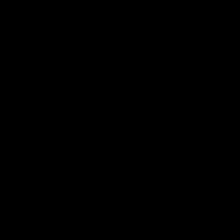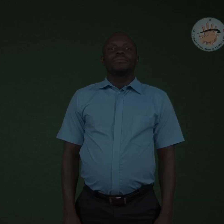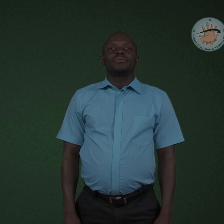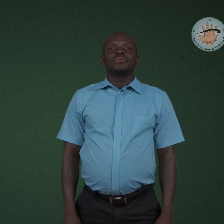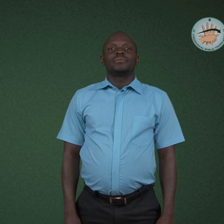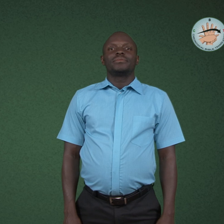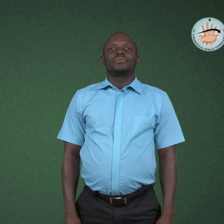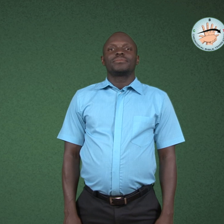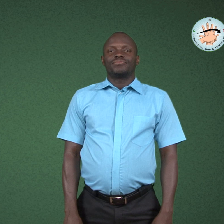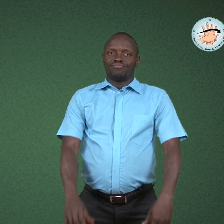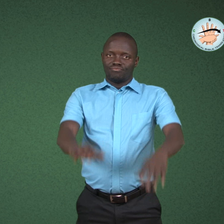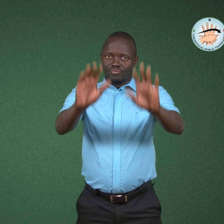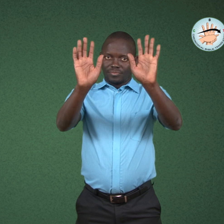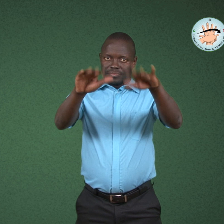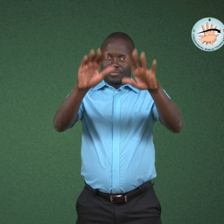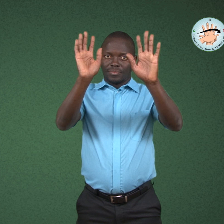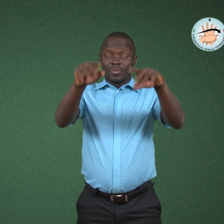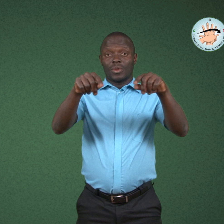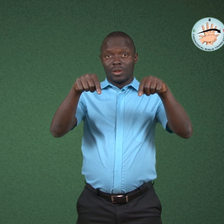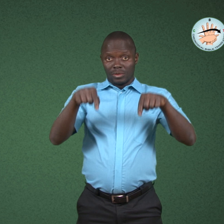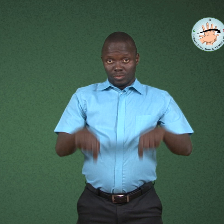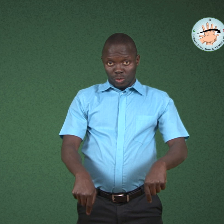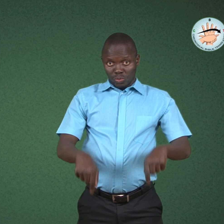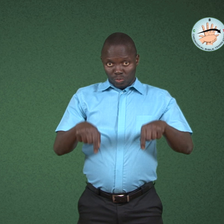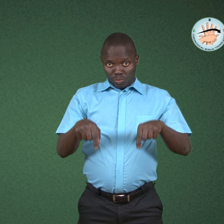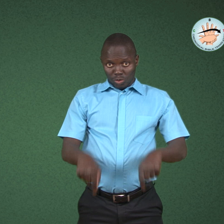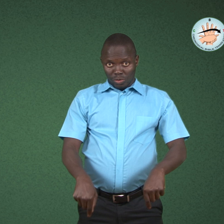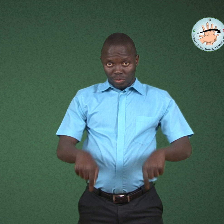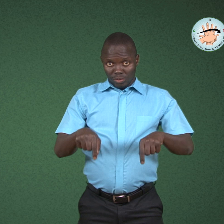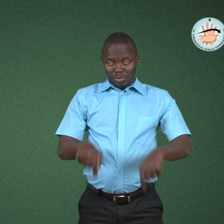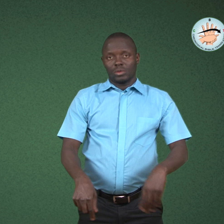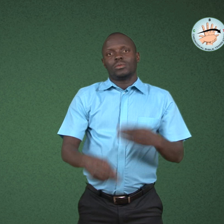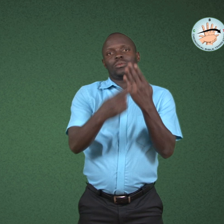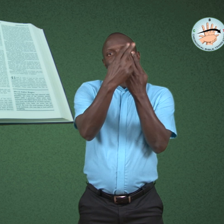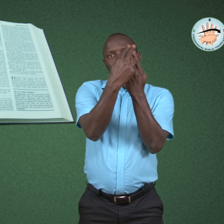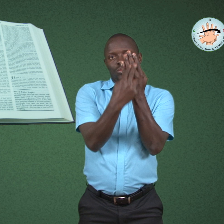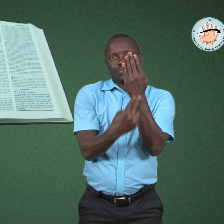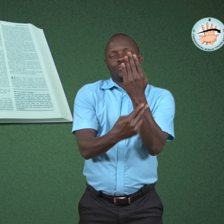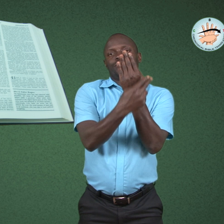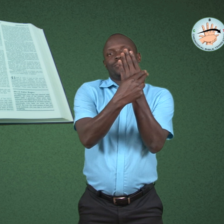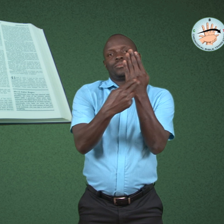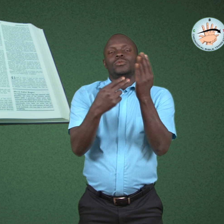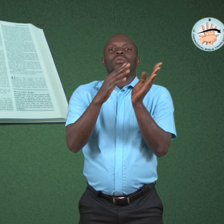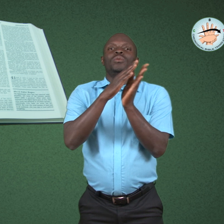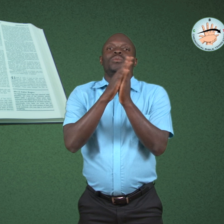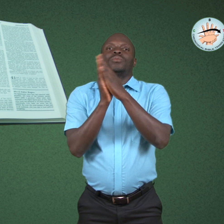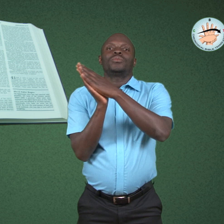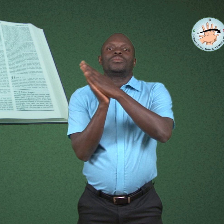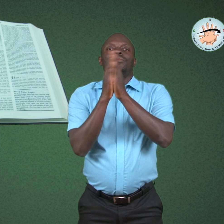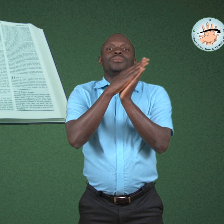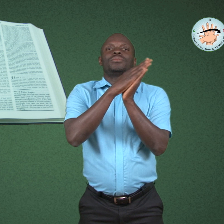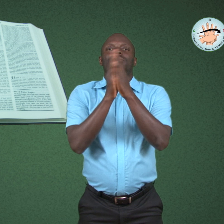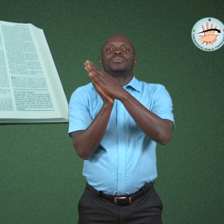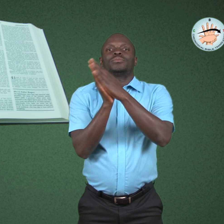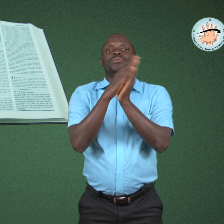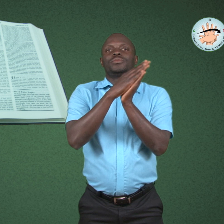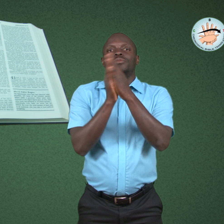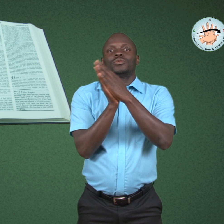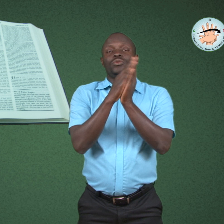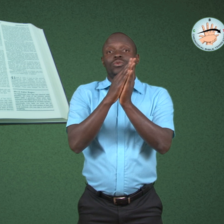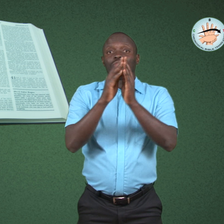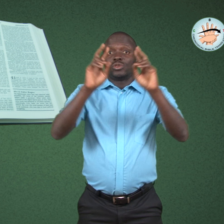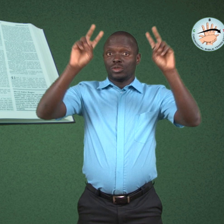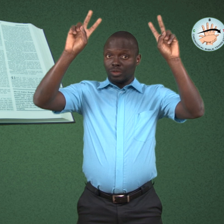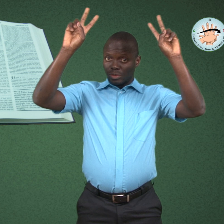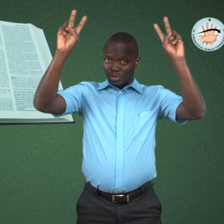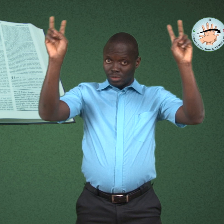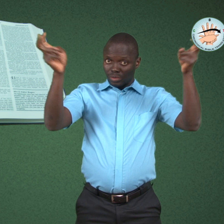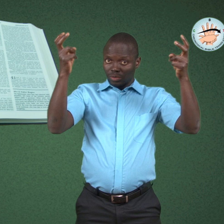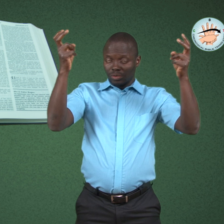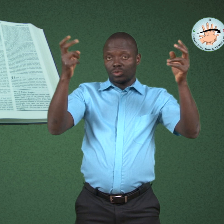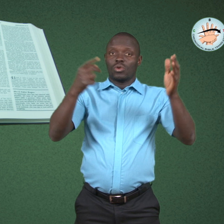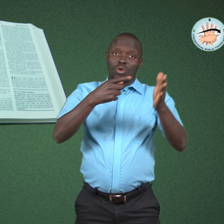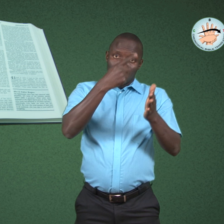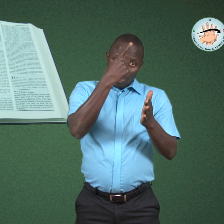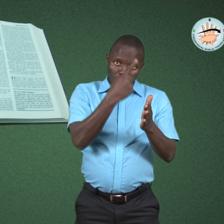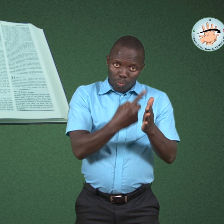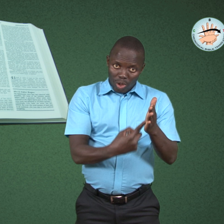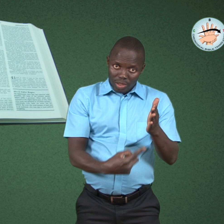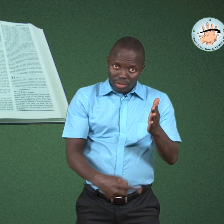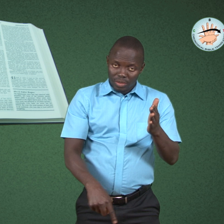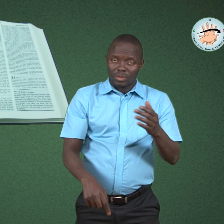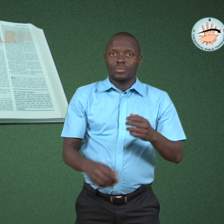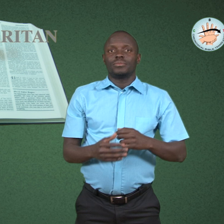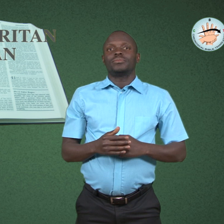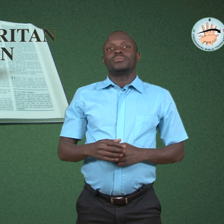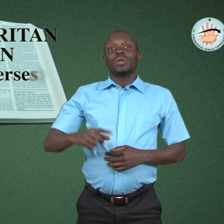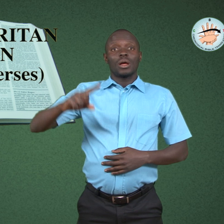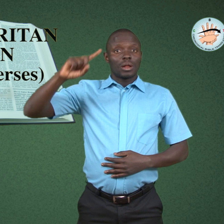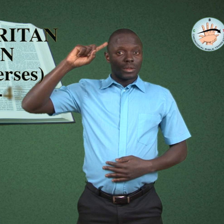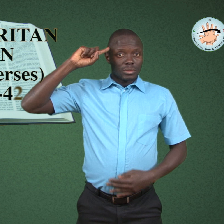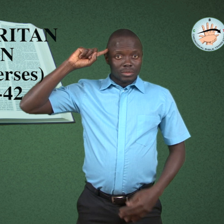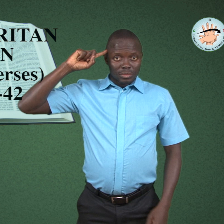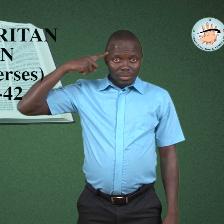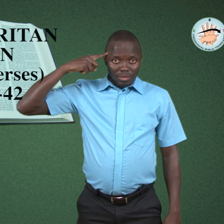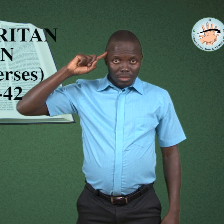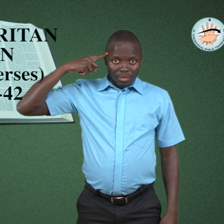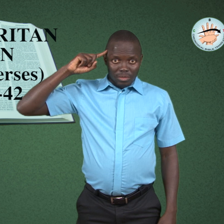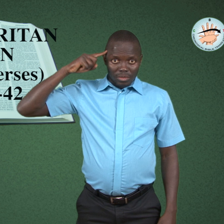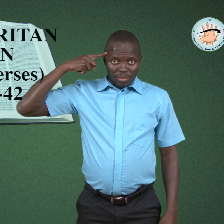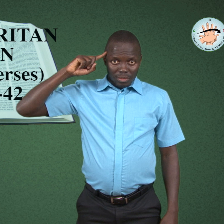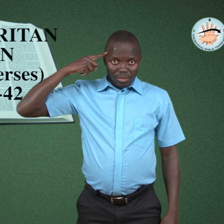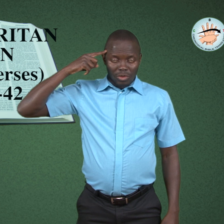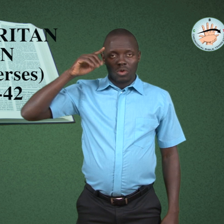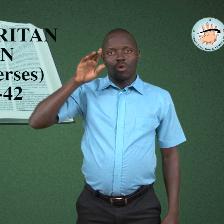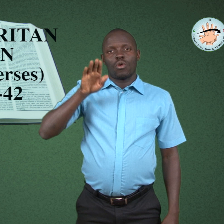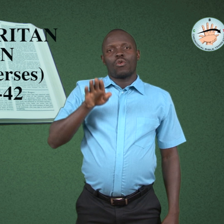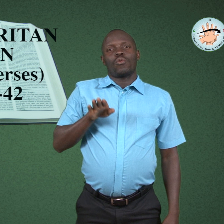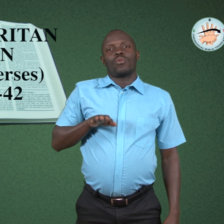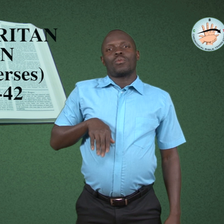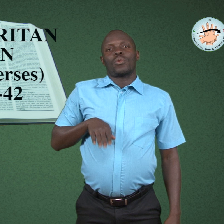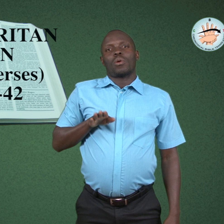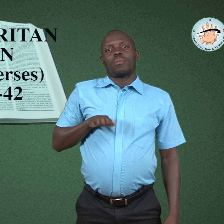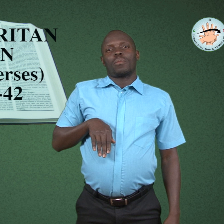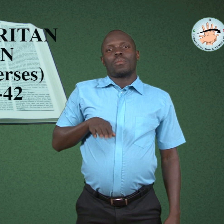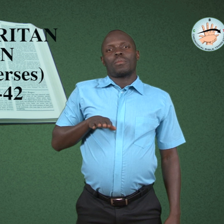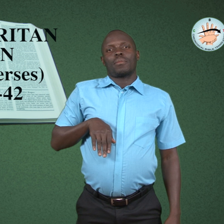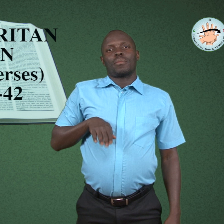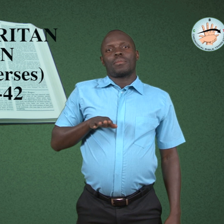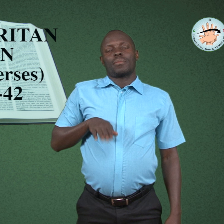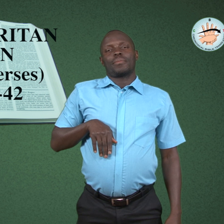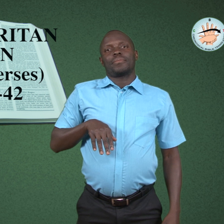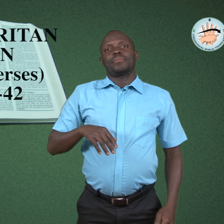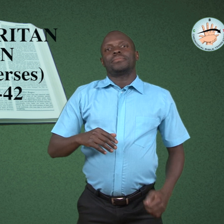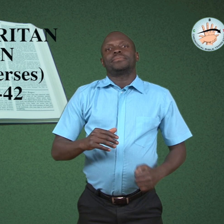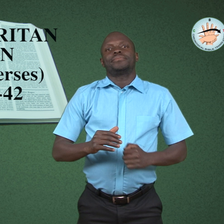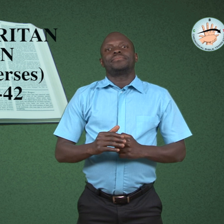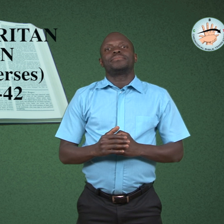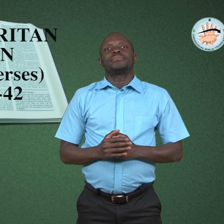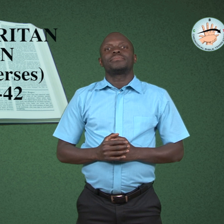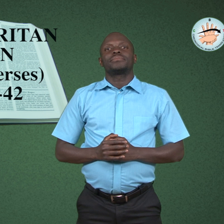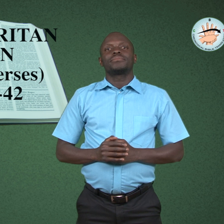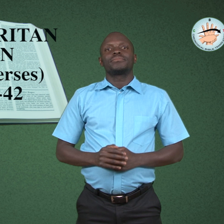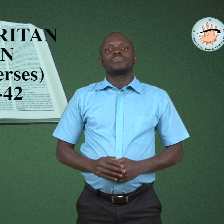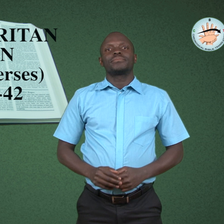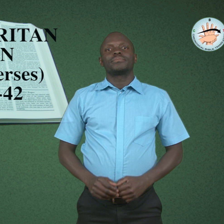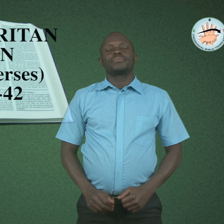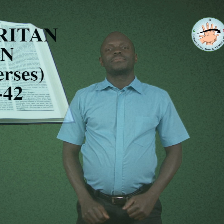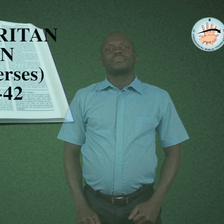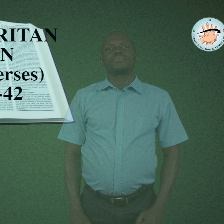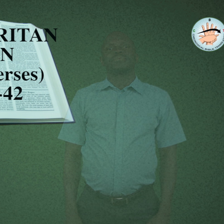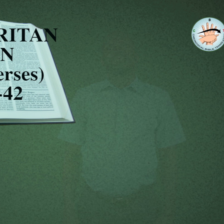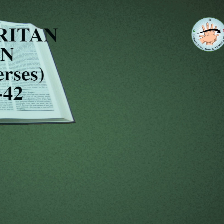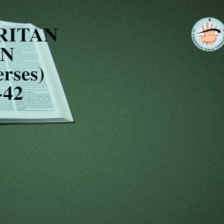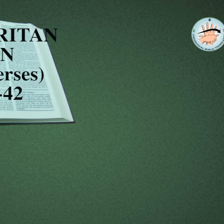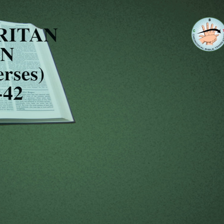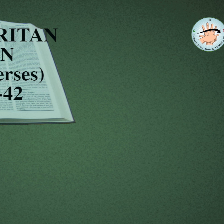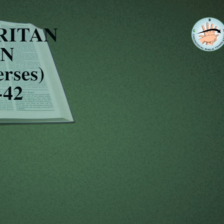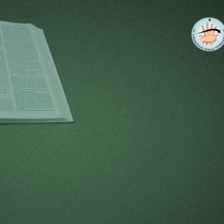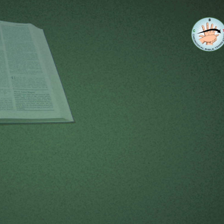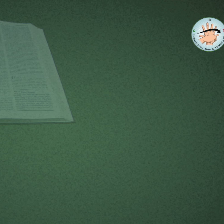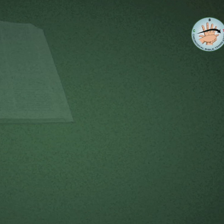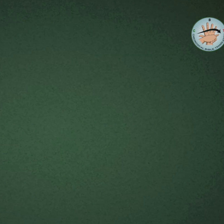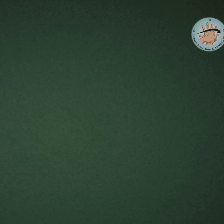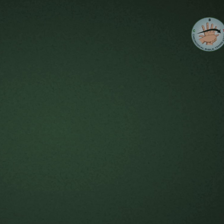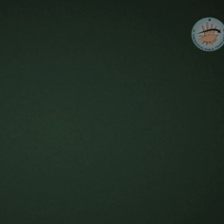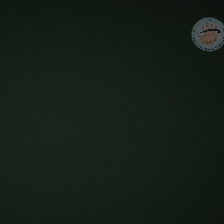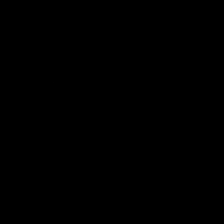The Samaritan woman